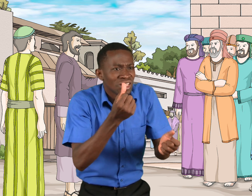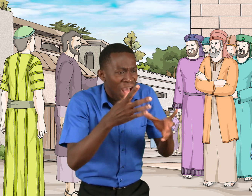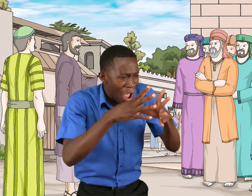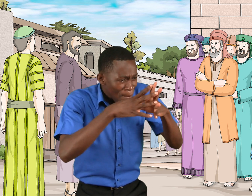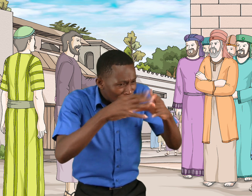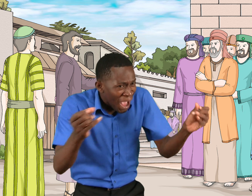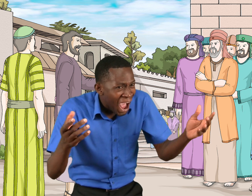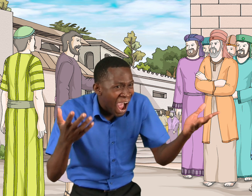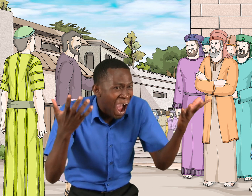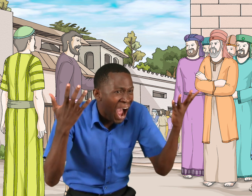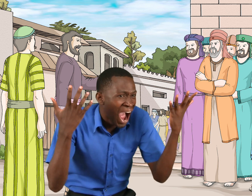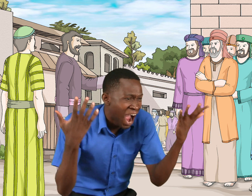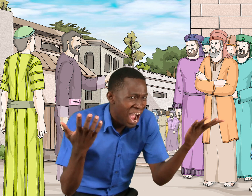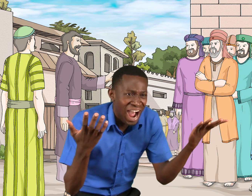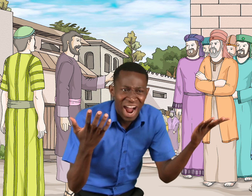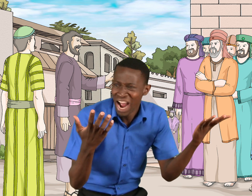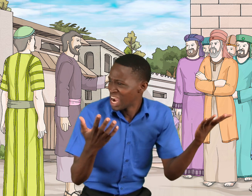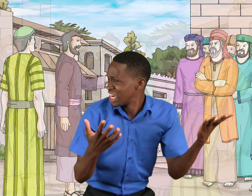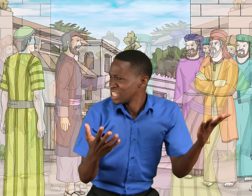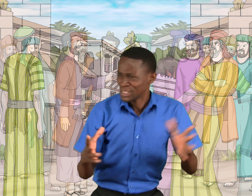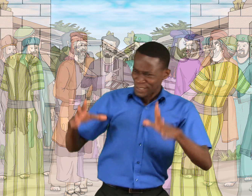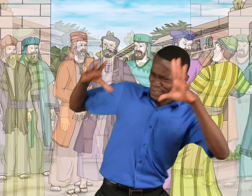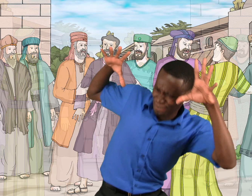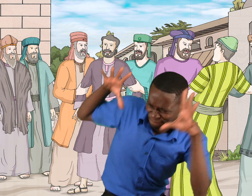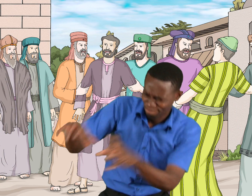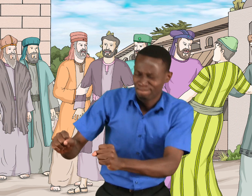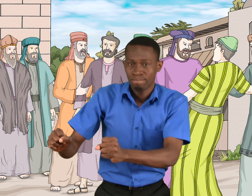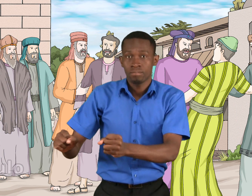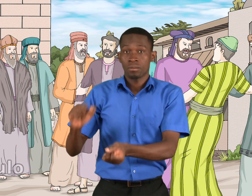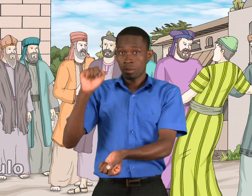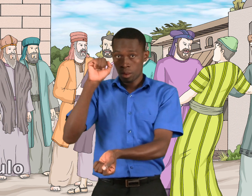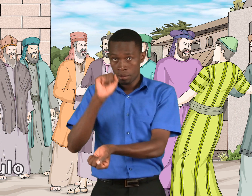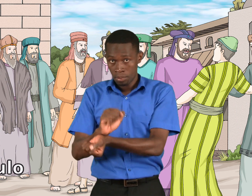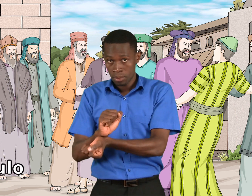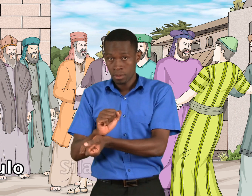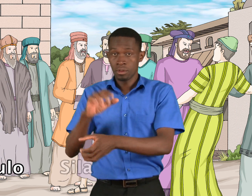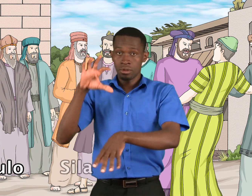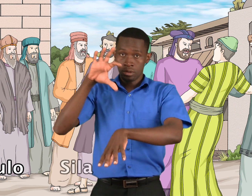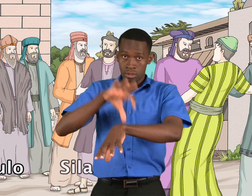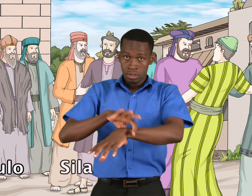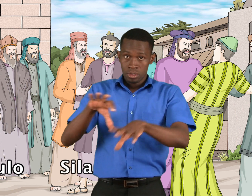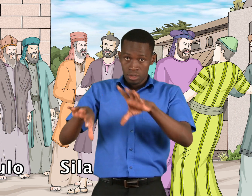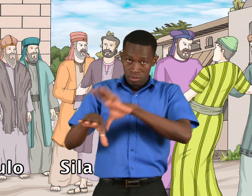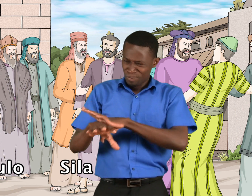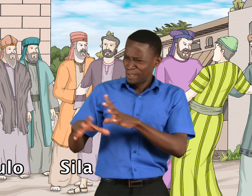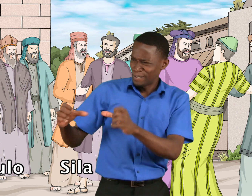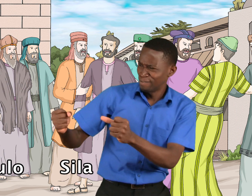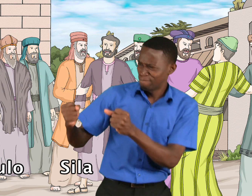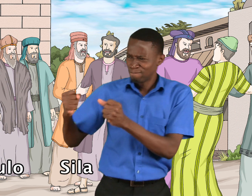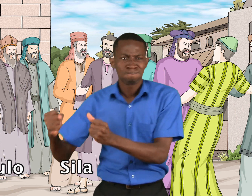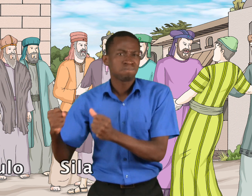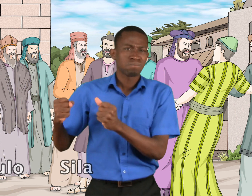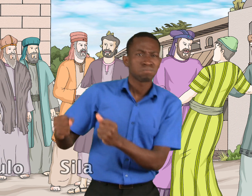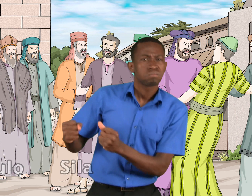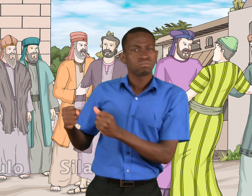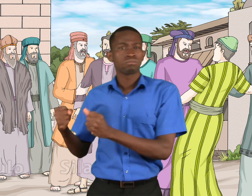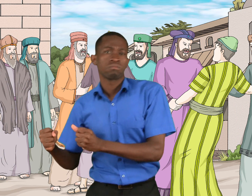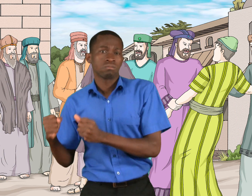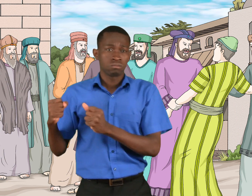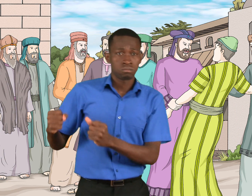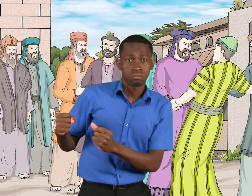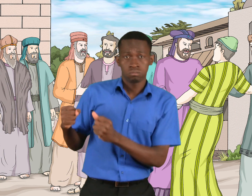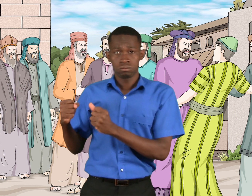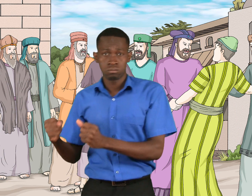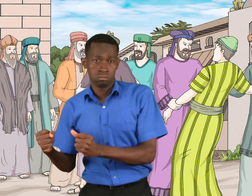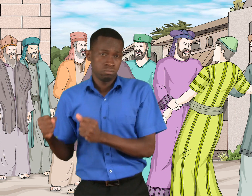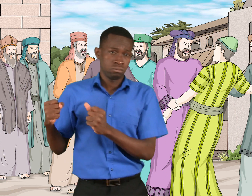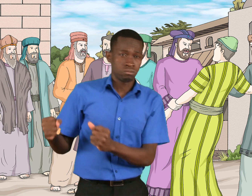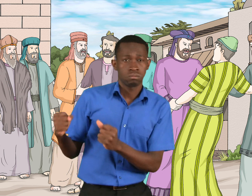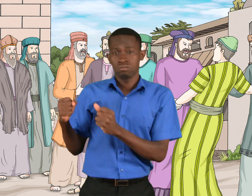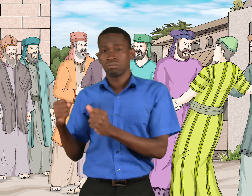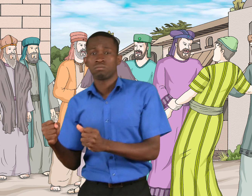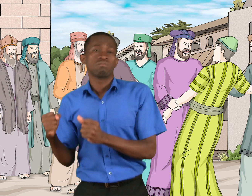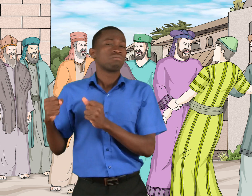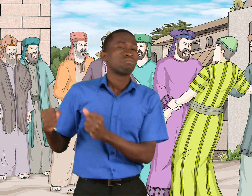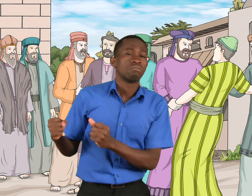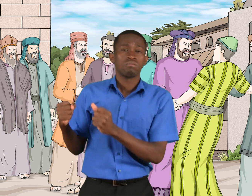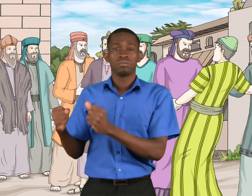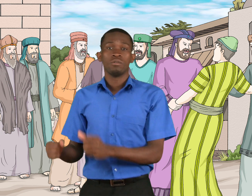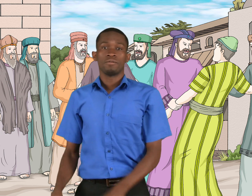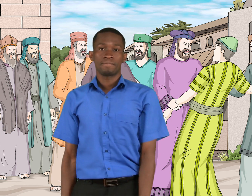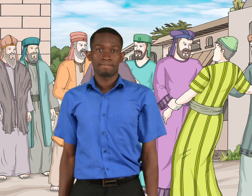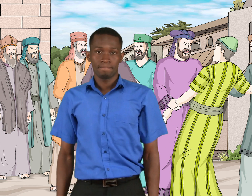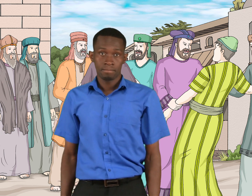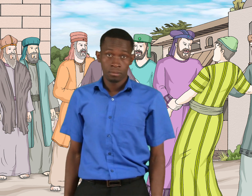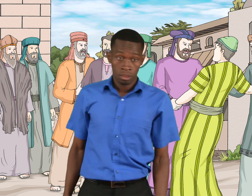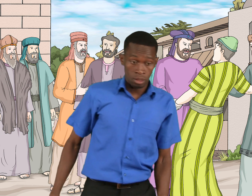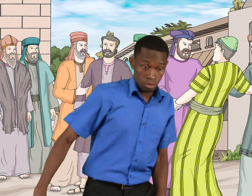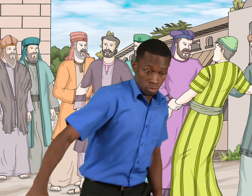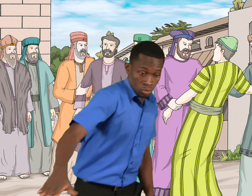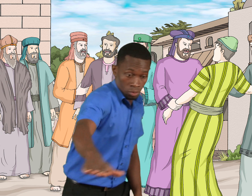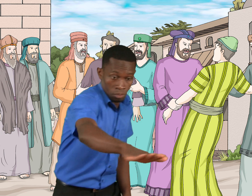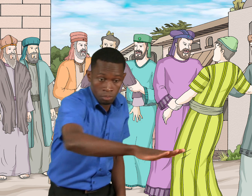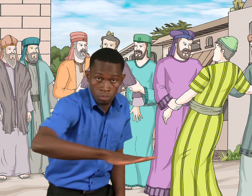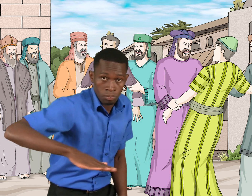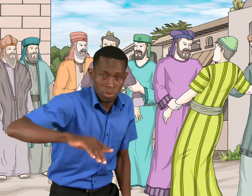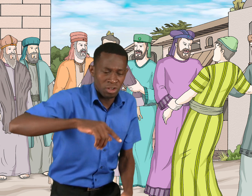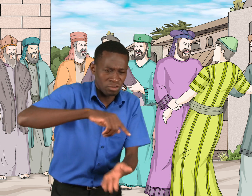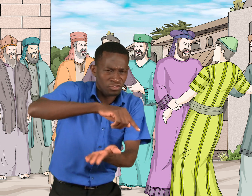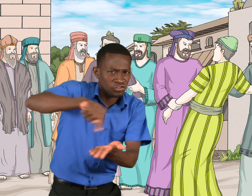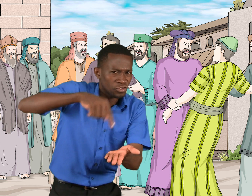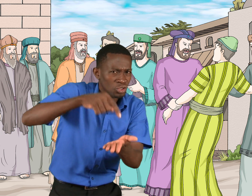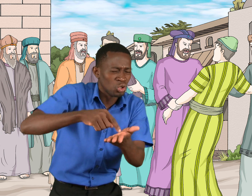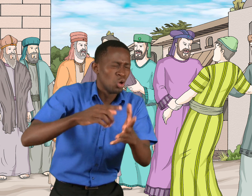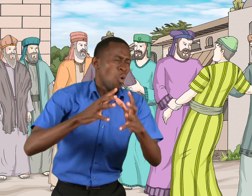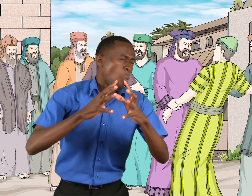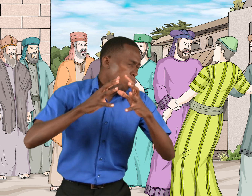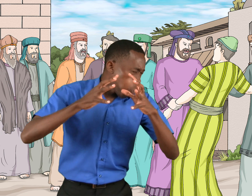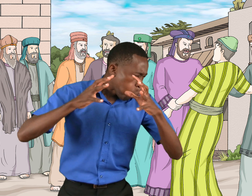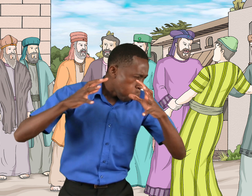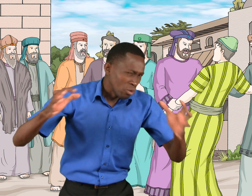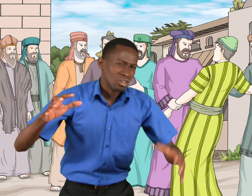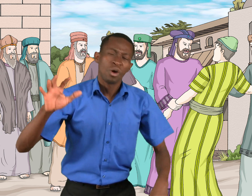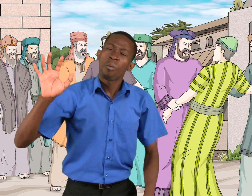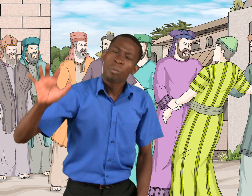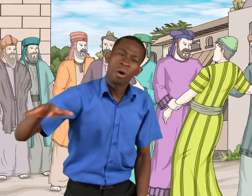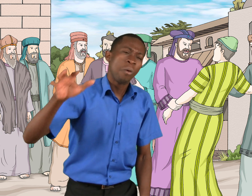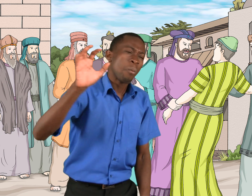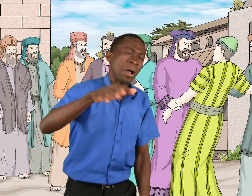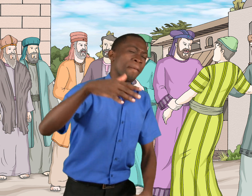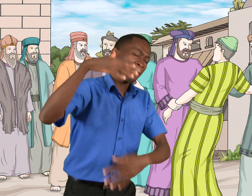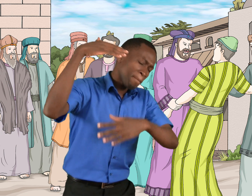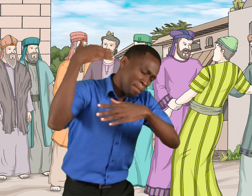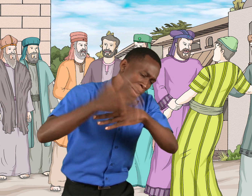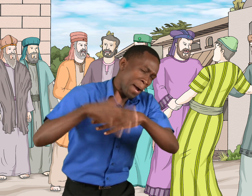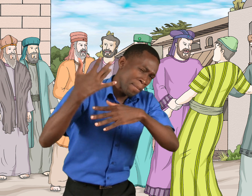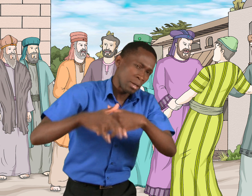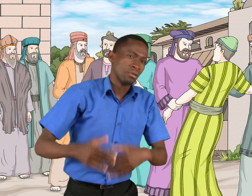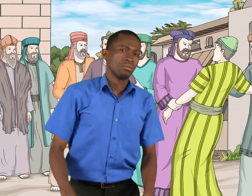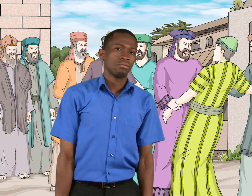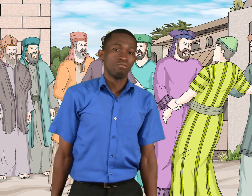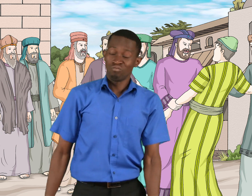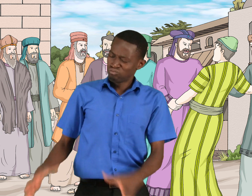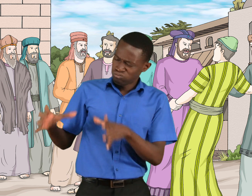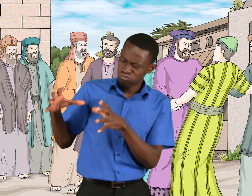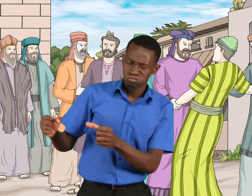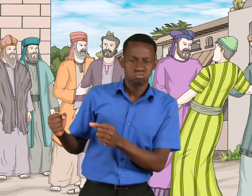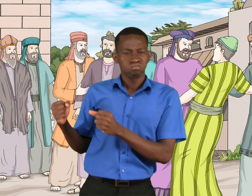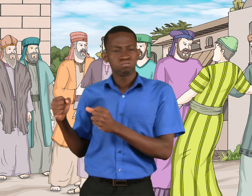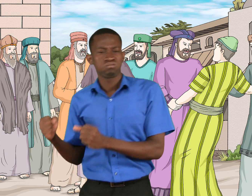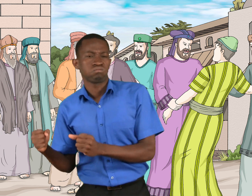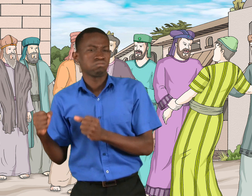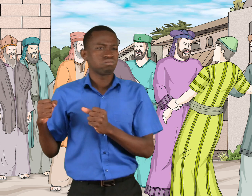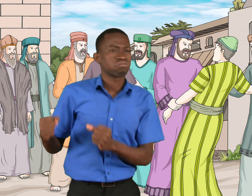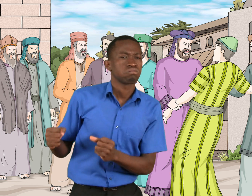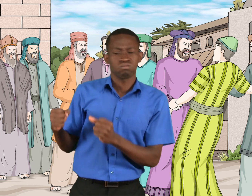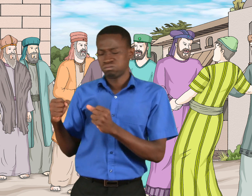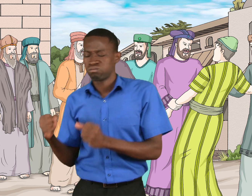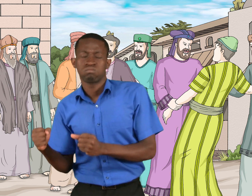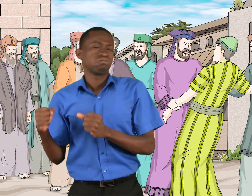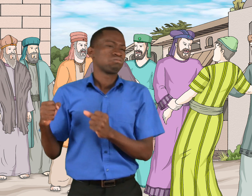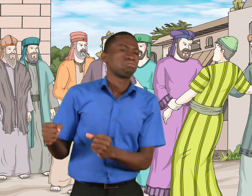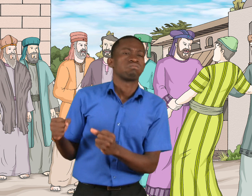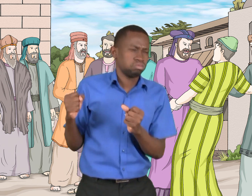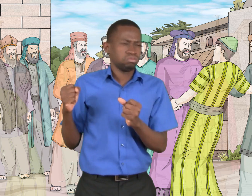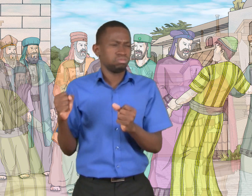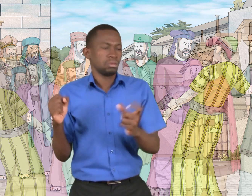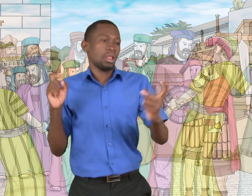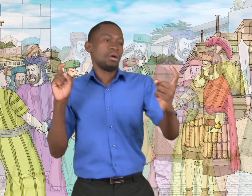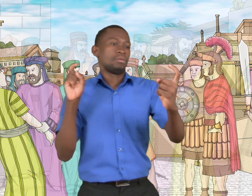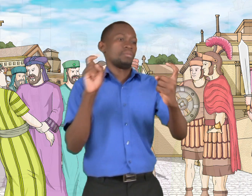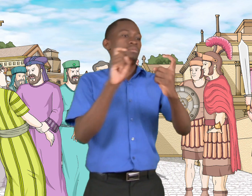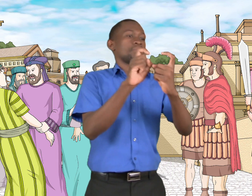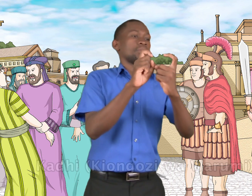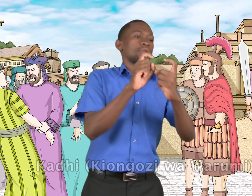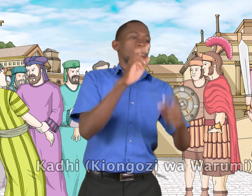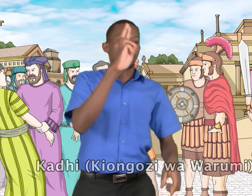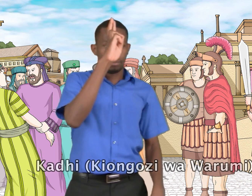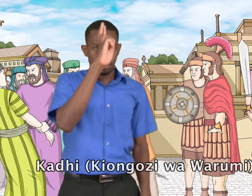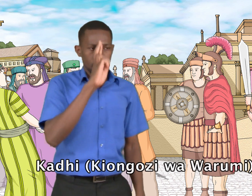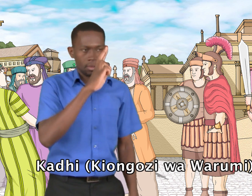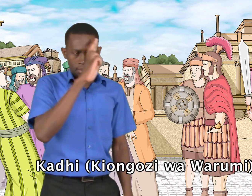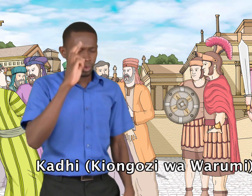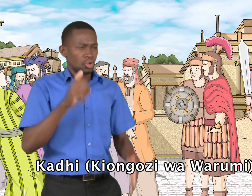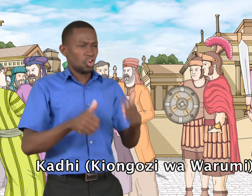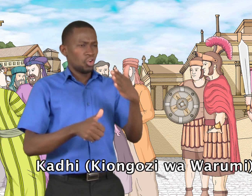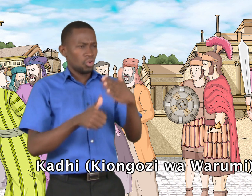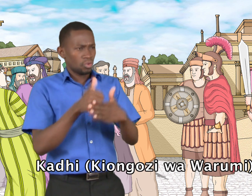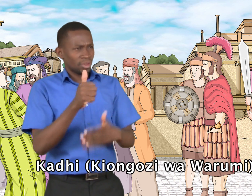When the girl’s owners saw that their hope of making money was gone, they seized Paul and Silas and dragged them before the authorities in the marketplace.